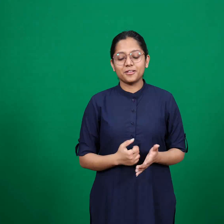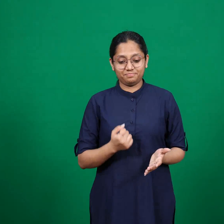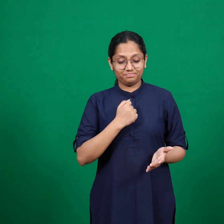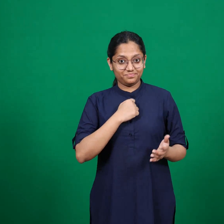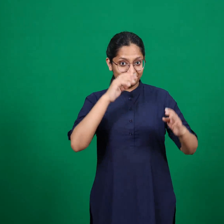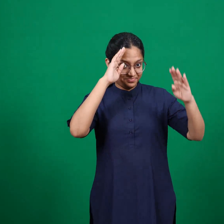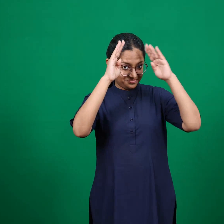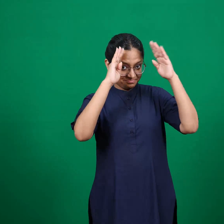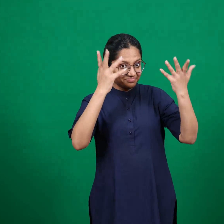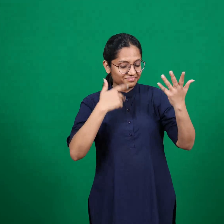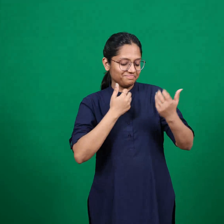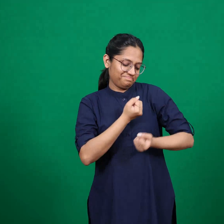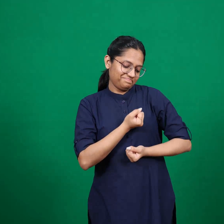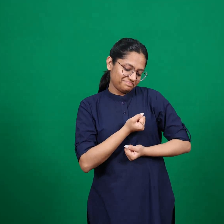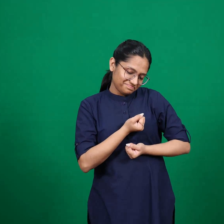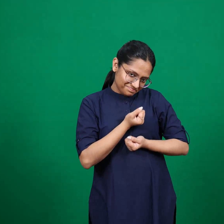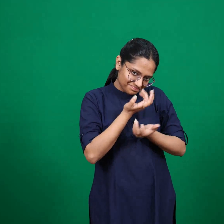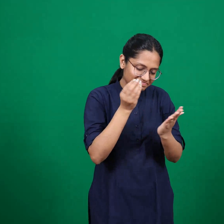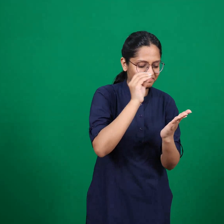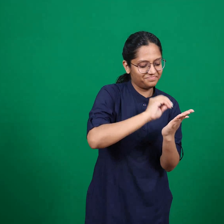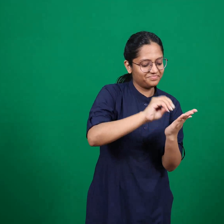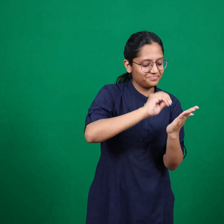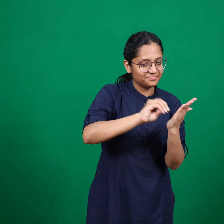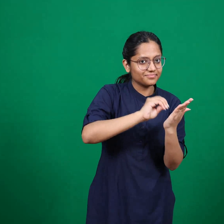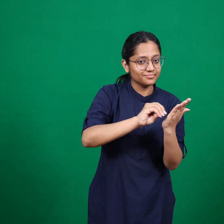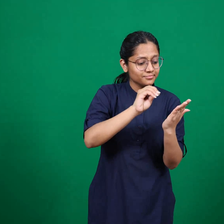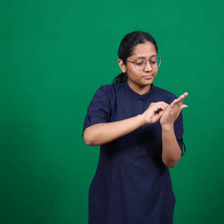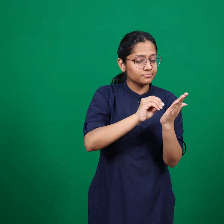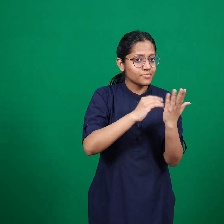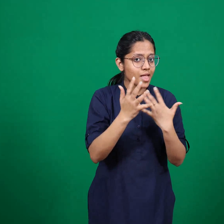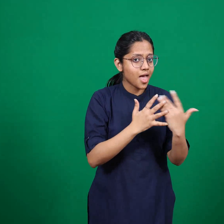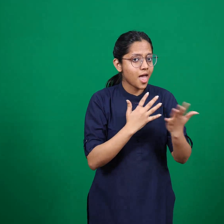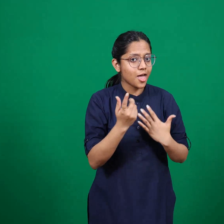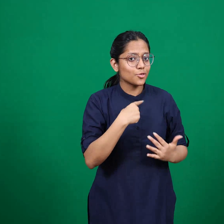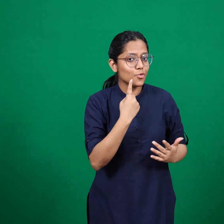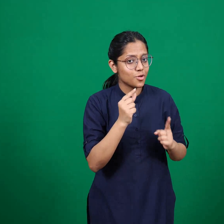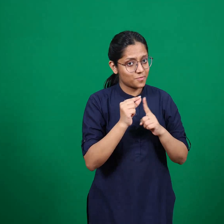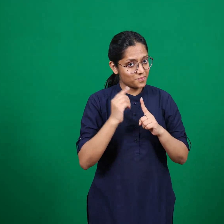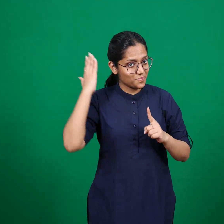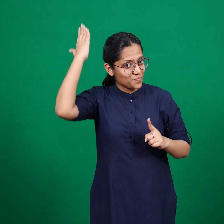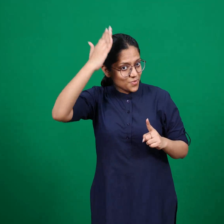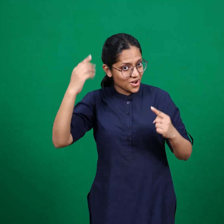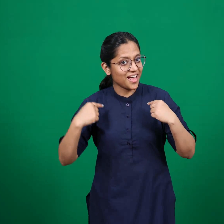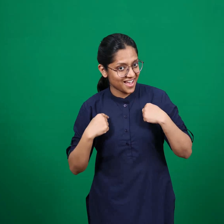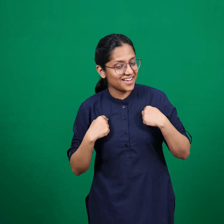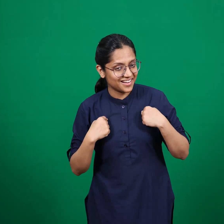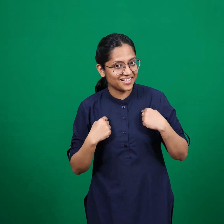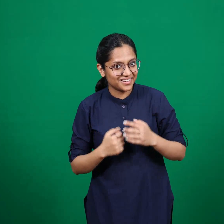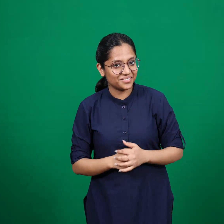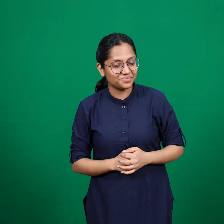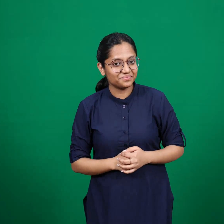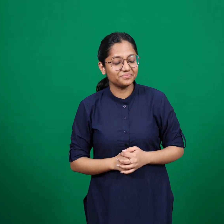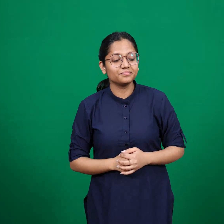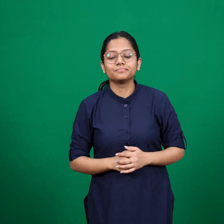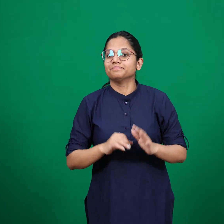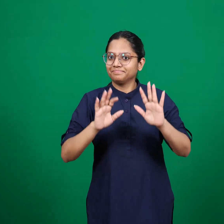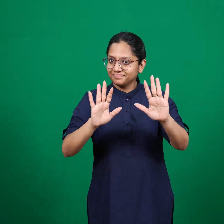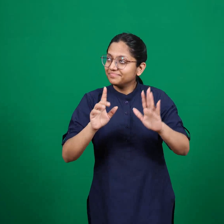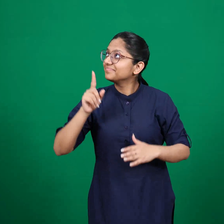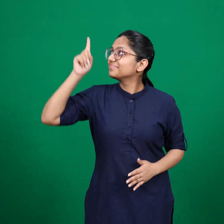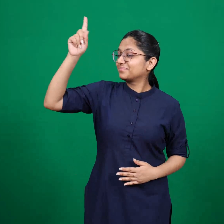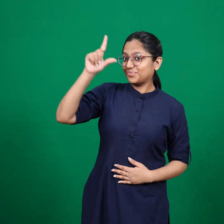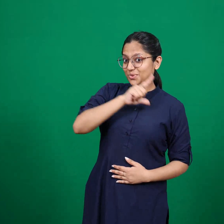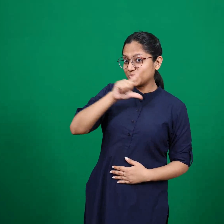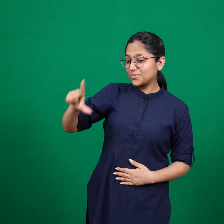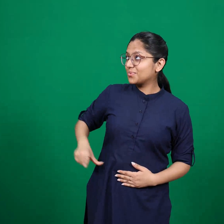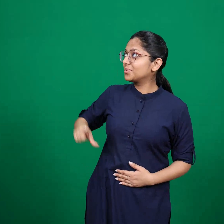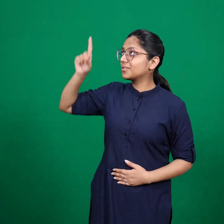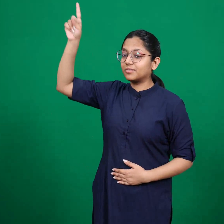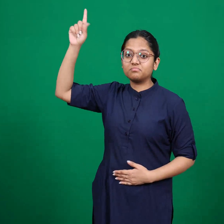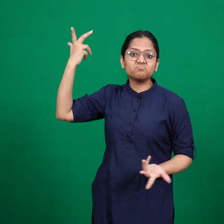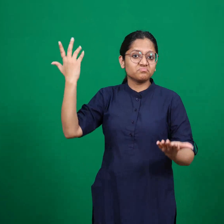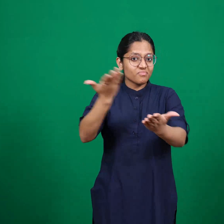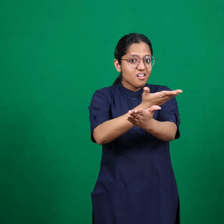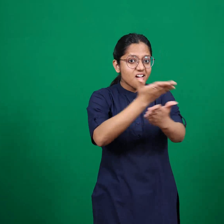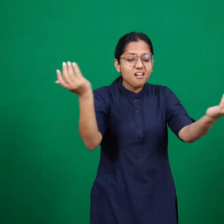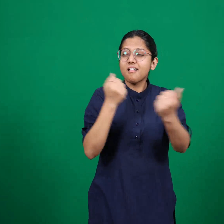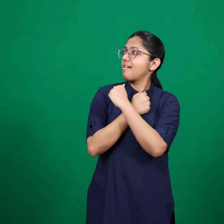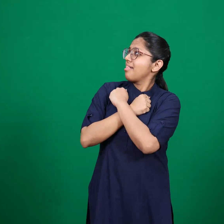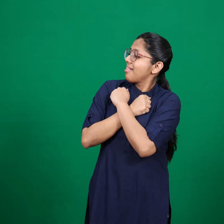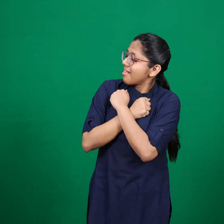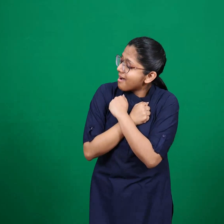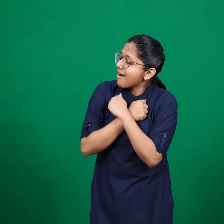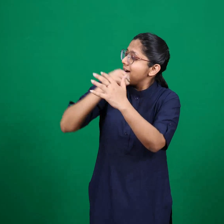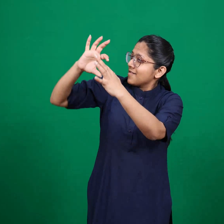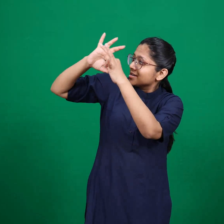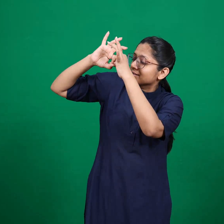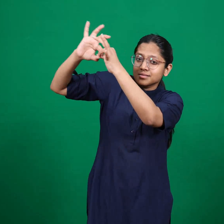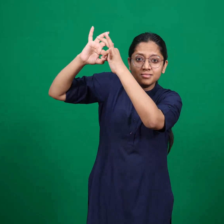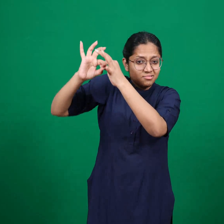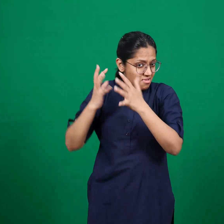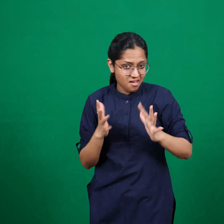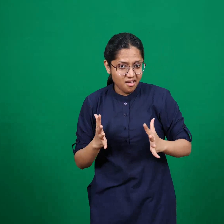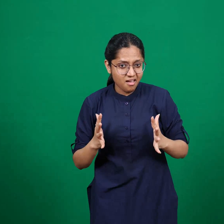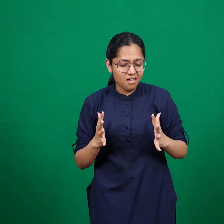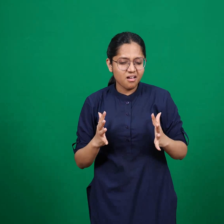This greeting is in my own hand- Paul.